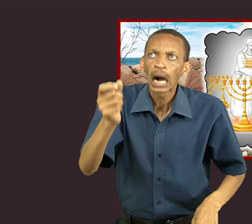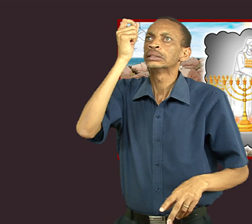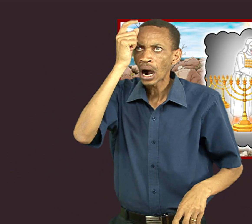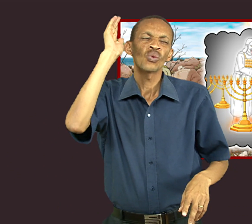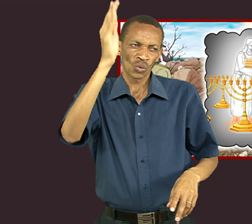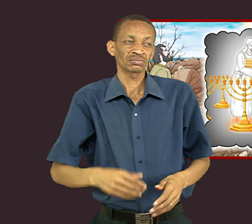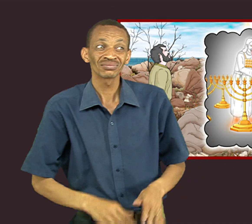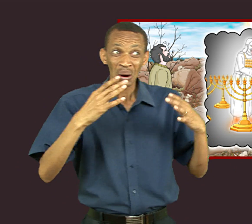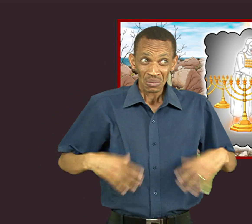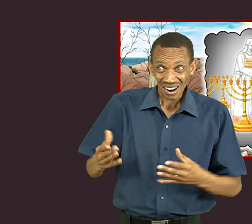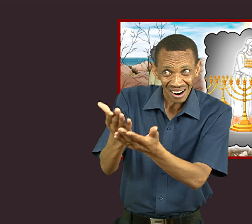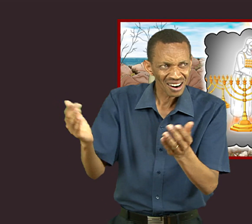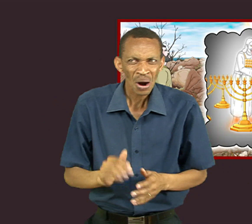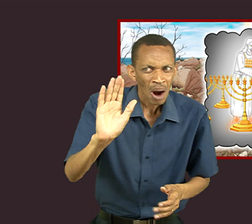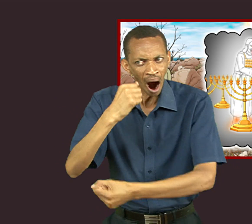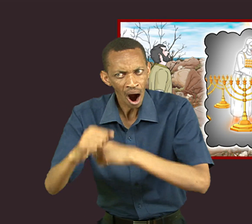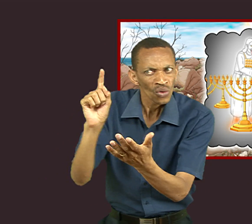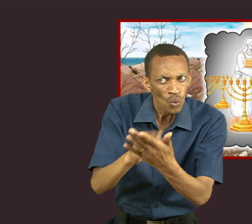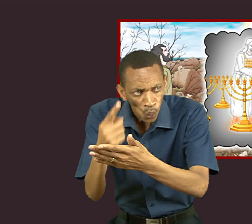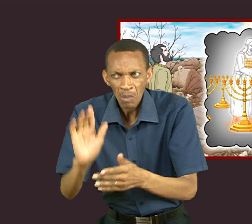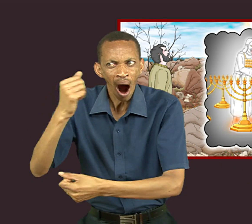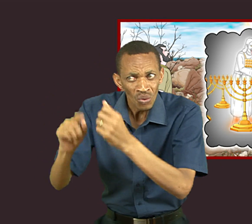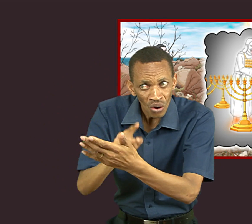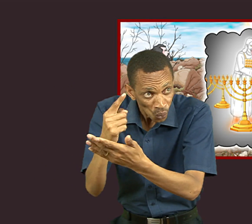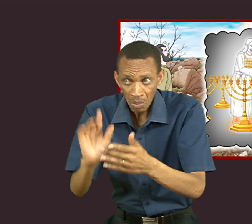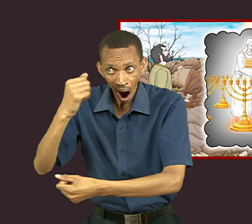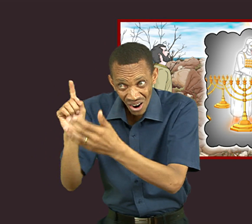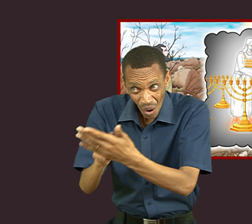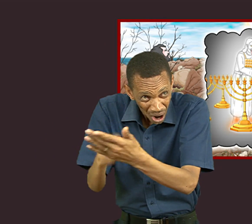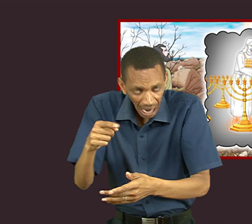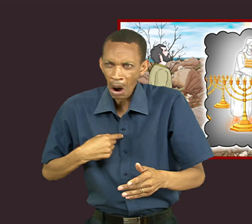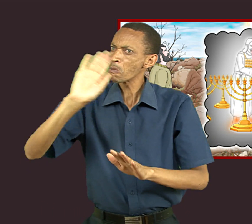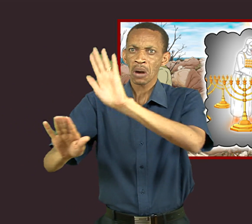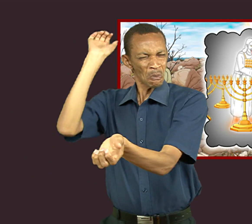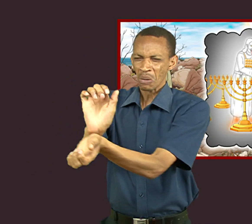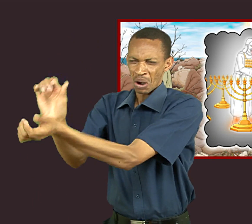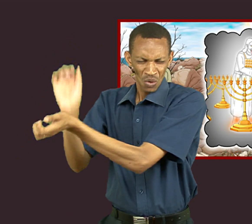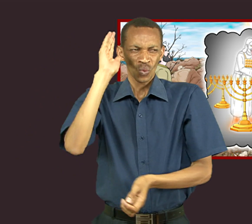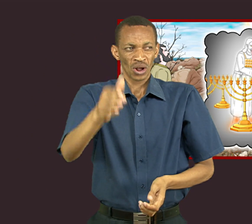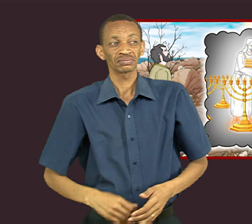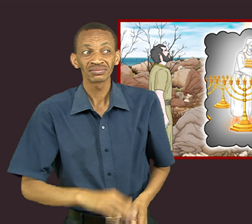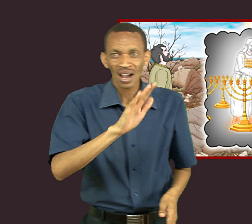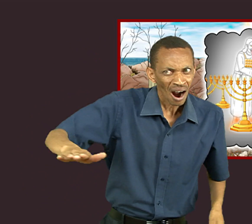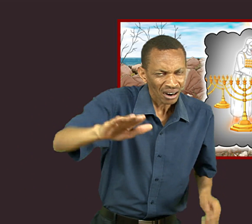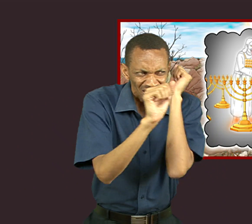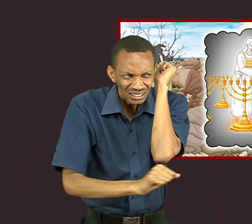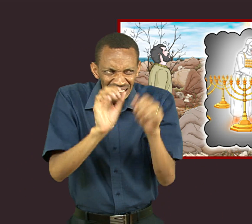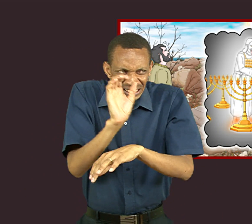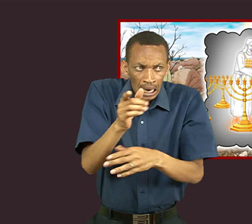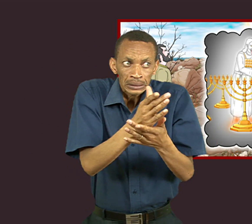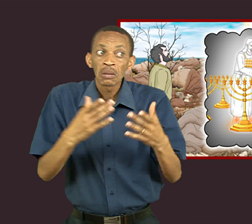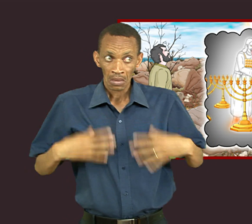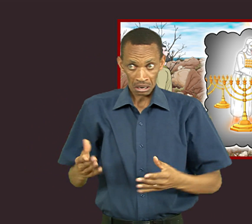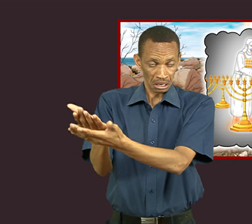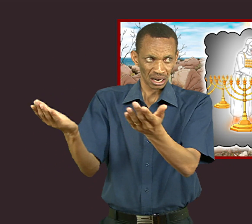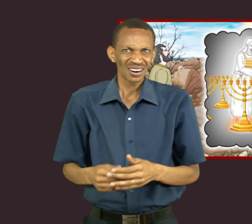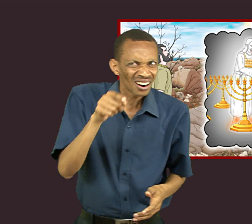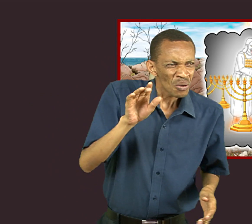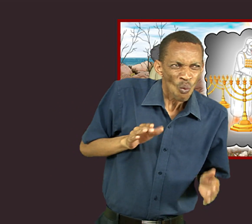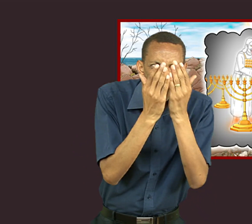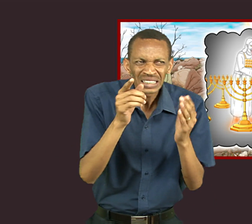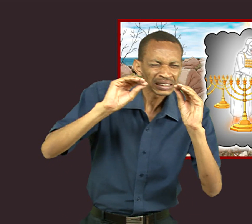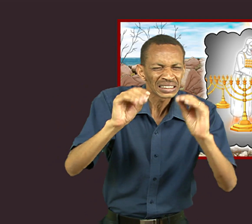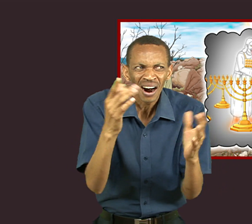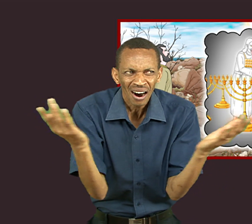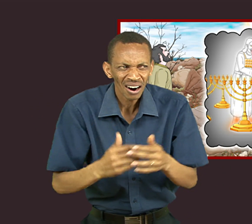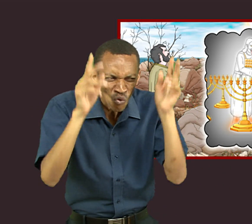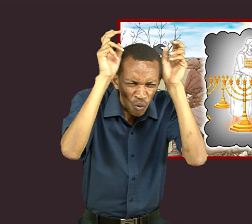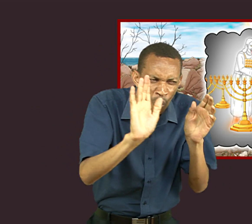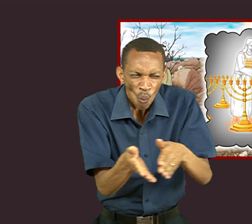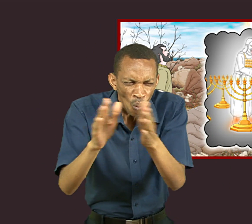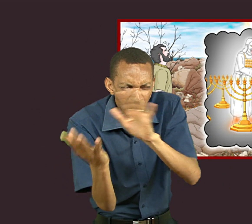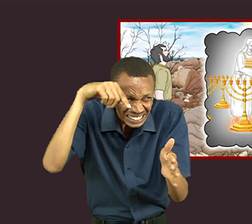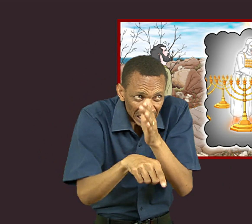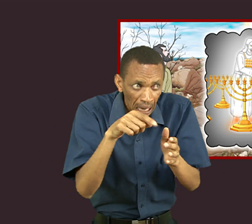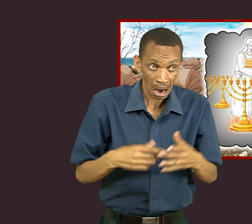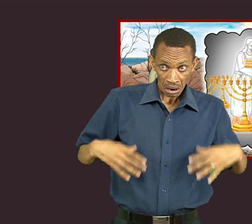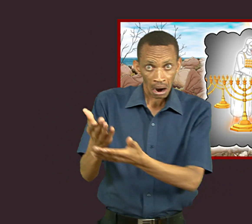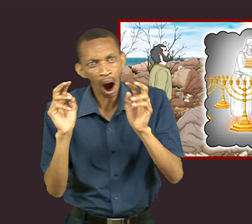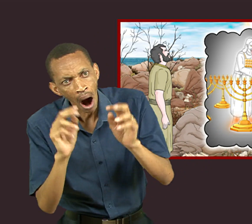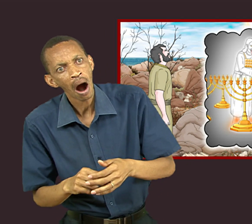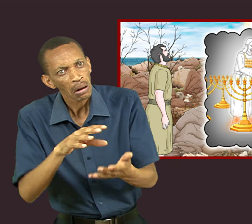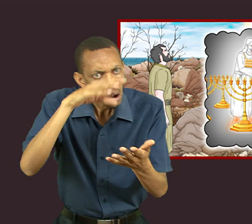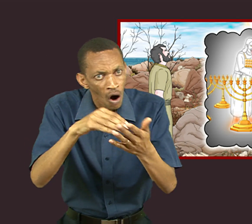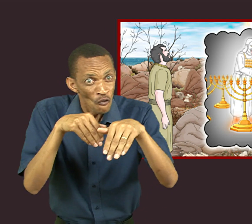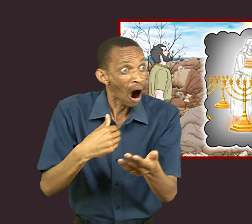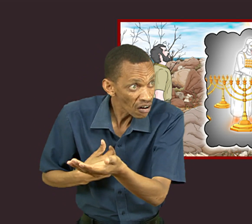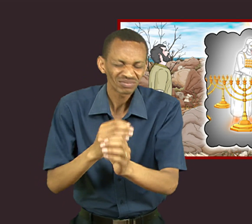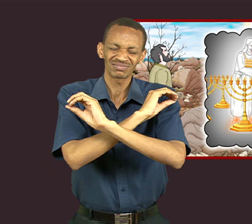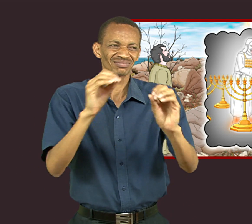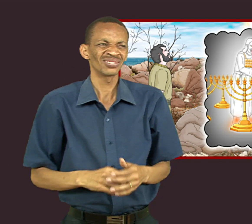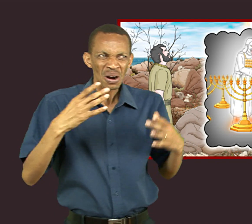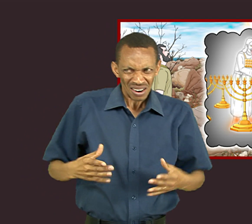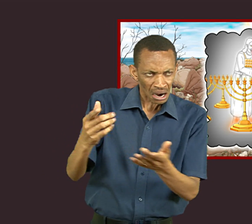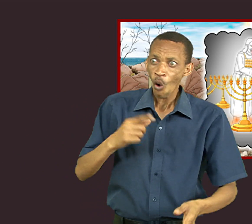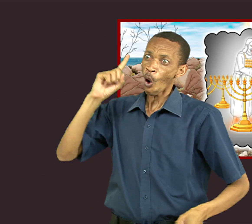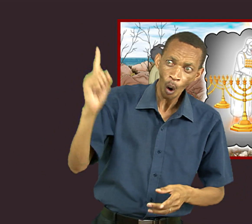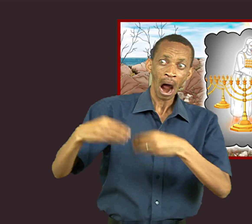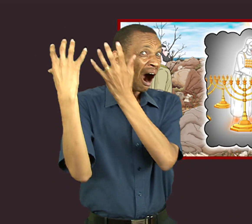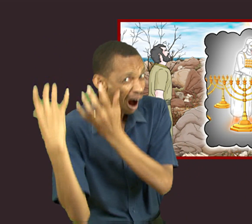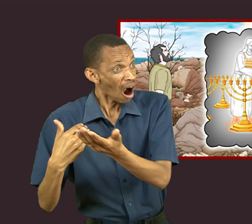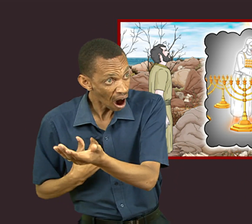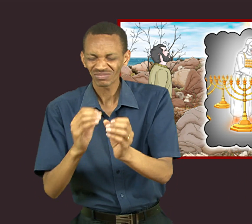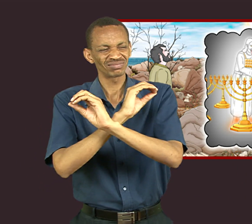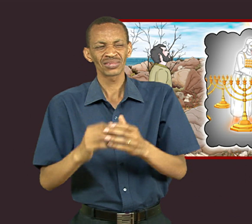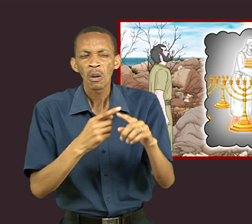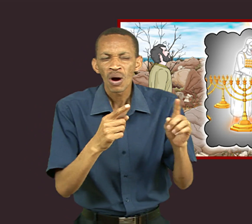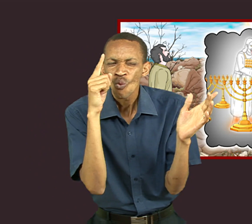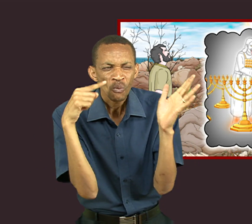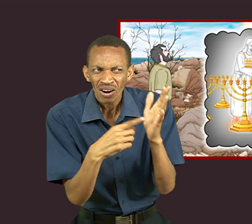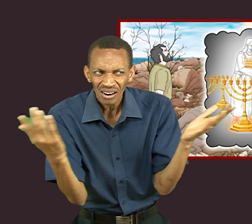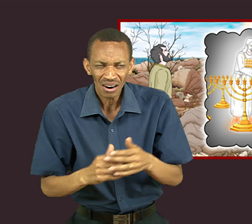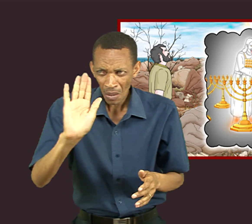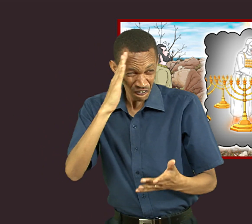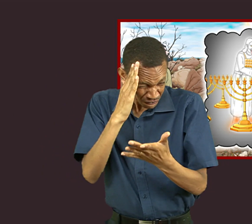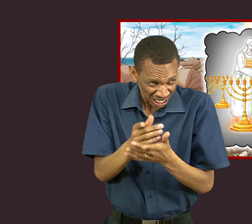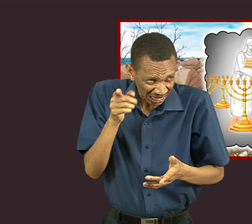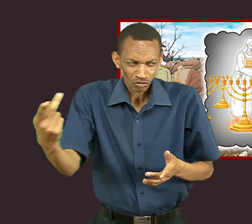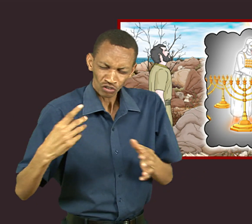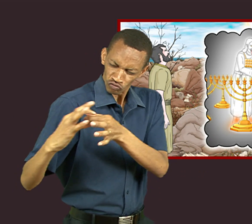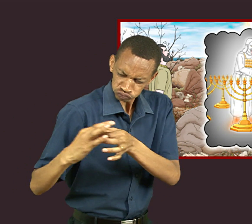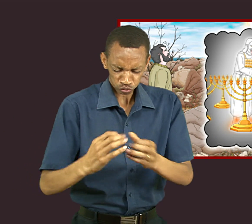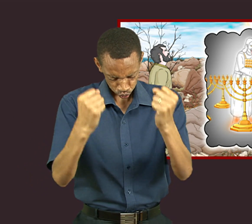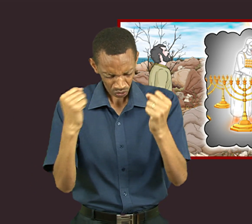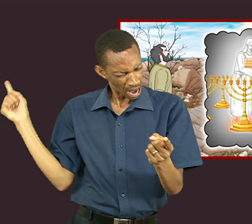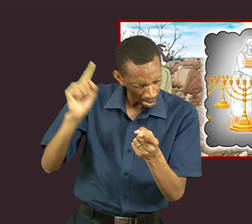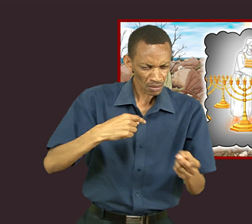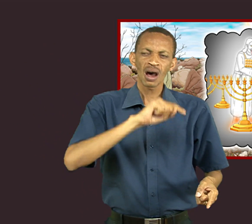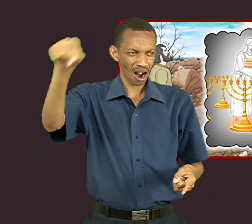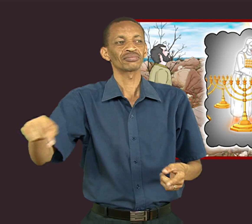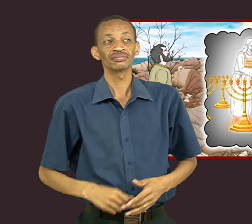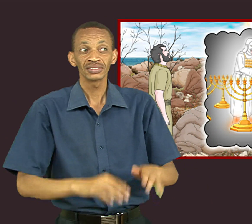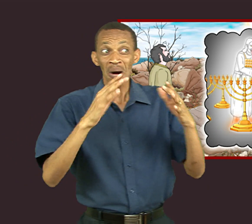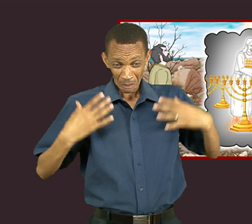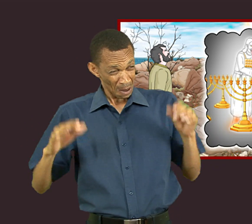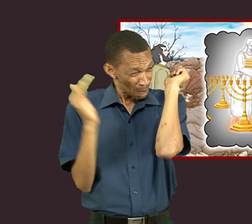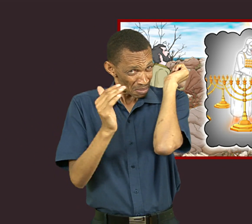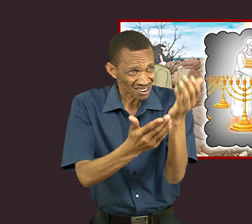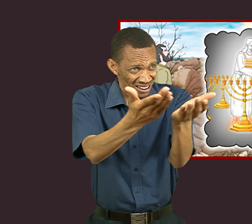But I say to the rest of you in Thyatira, who do not hold to her teaching and have not learned the so-called deep things of Satan: I will place no further burden upon you.